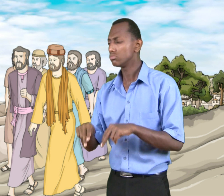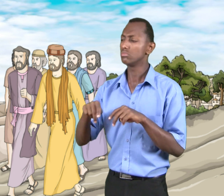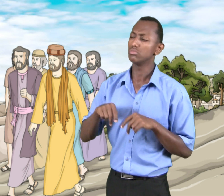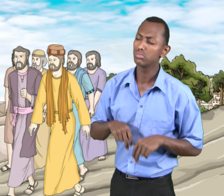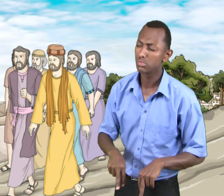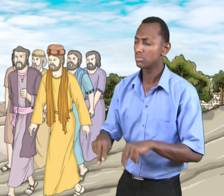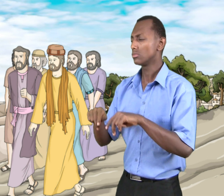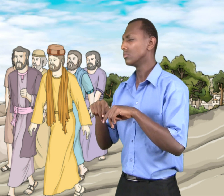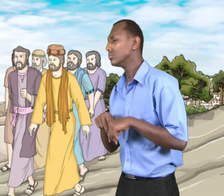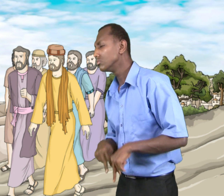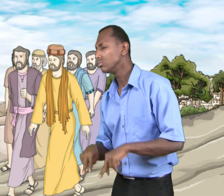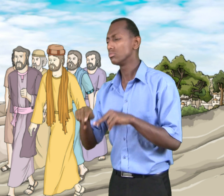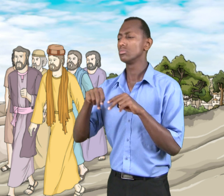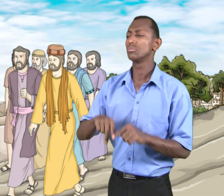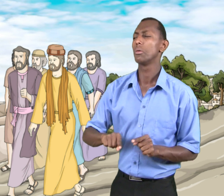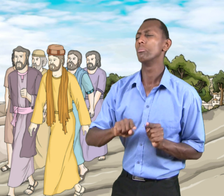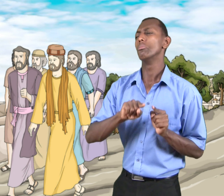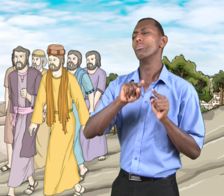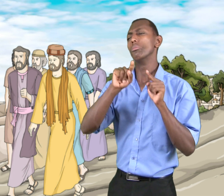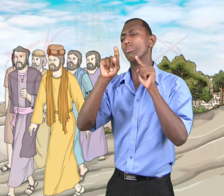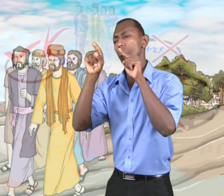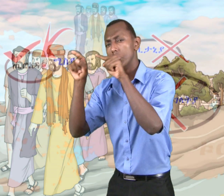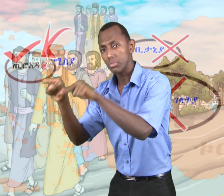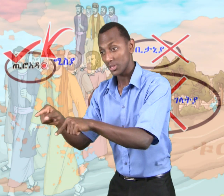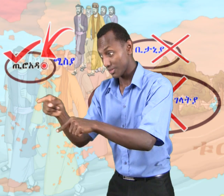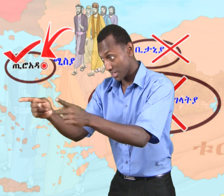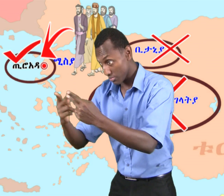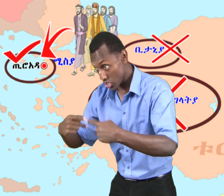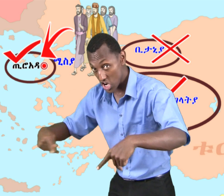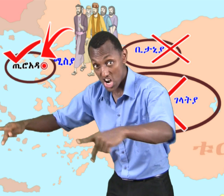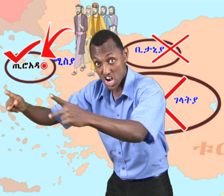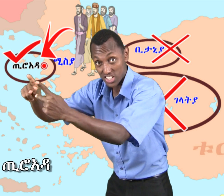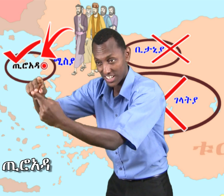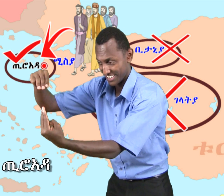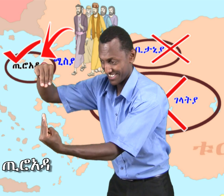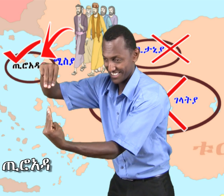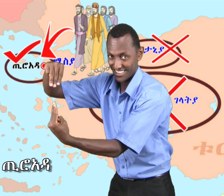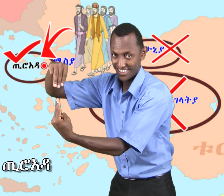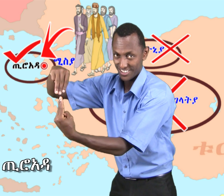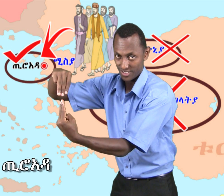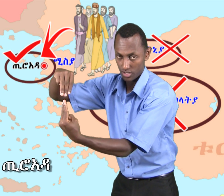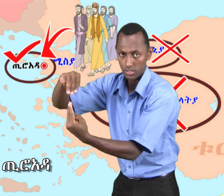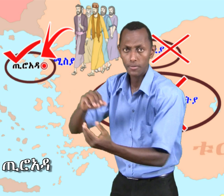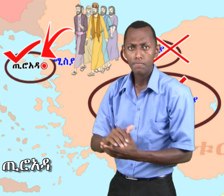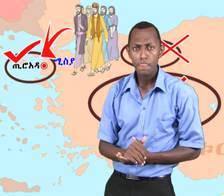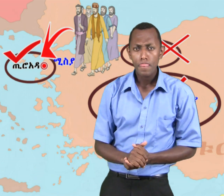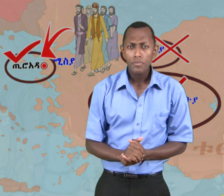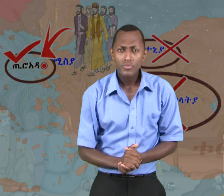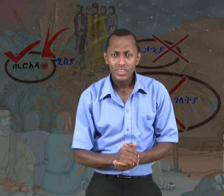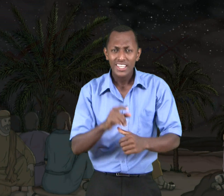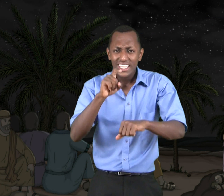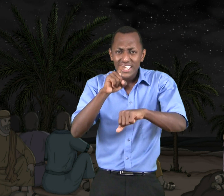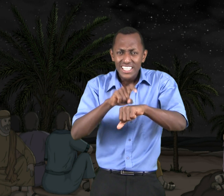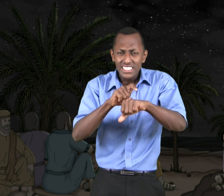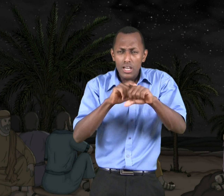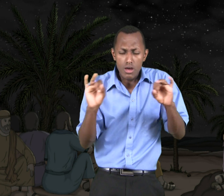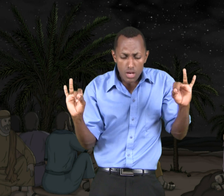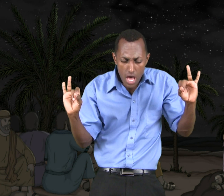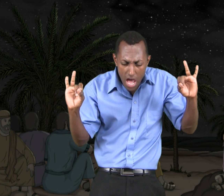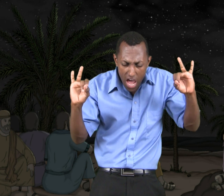So they passed by Mysia and went down to Troas.